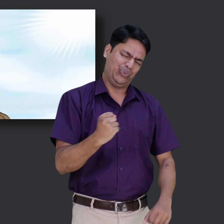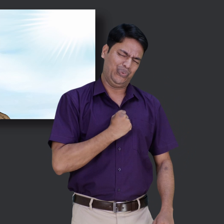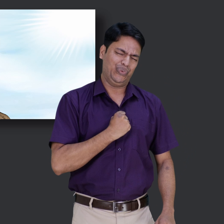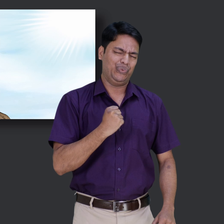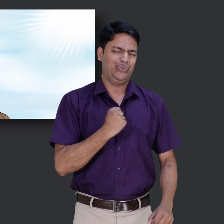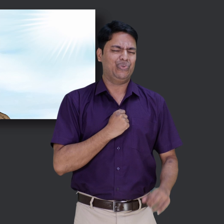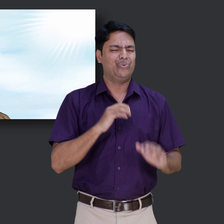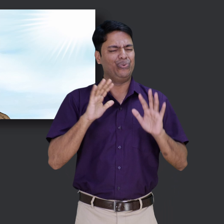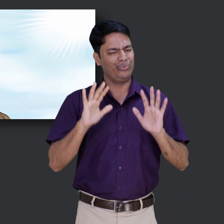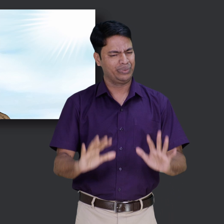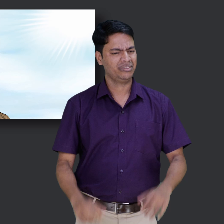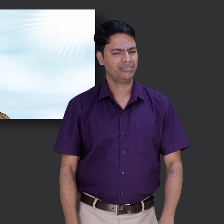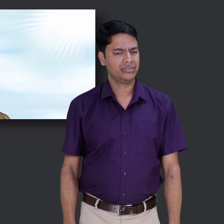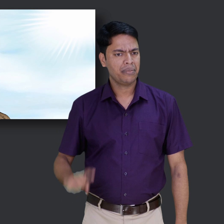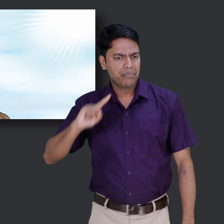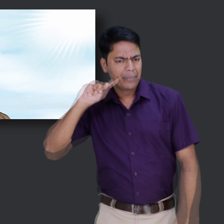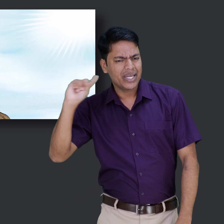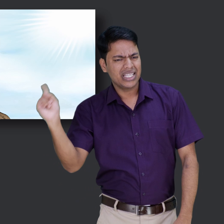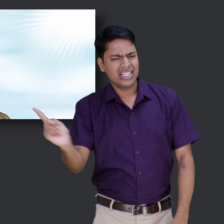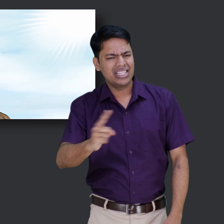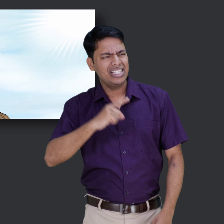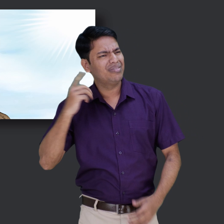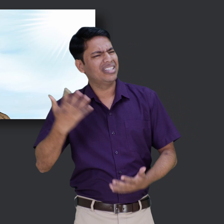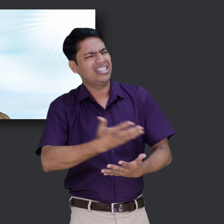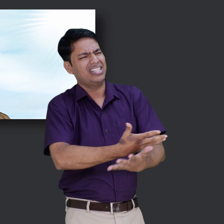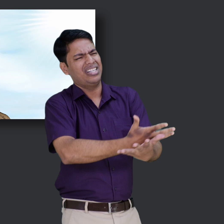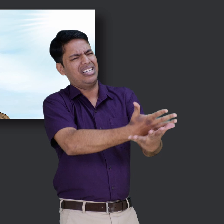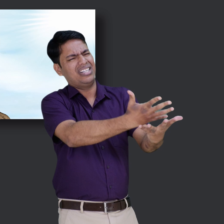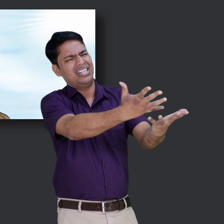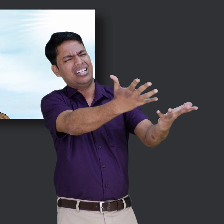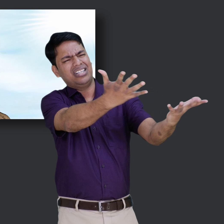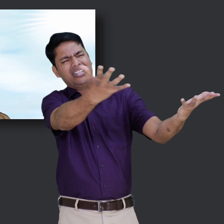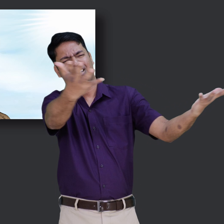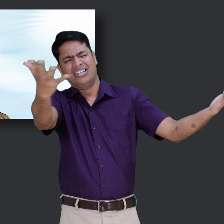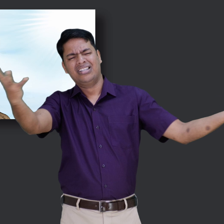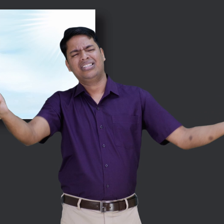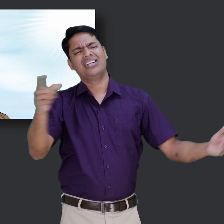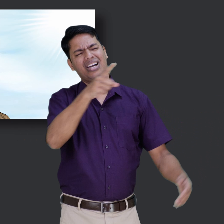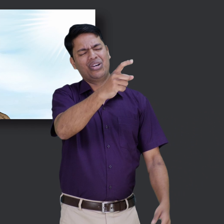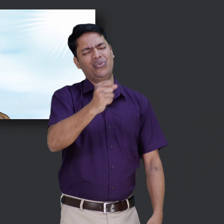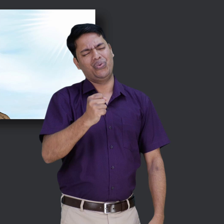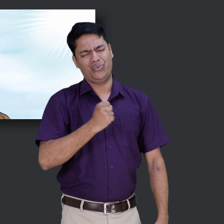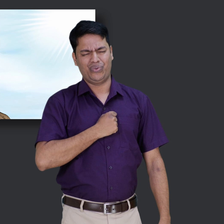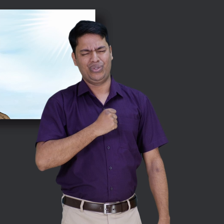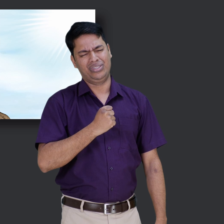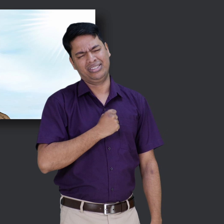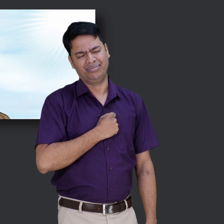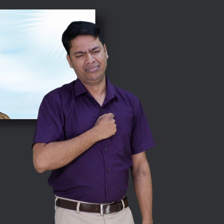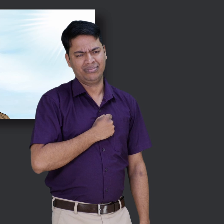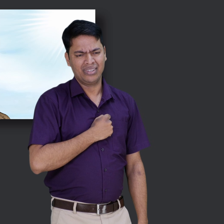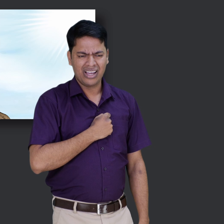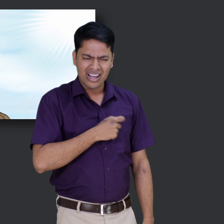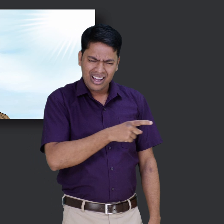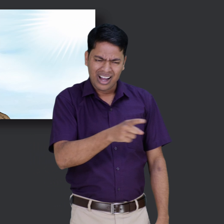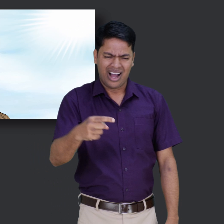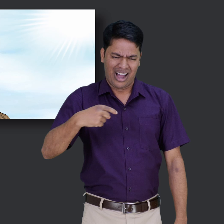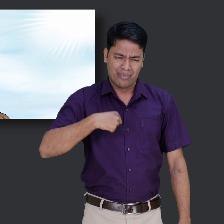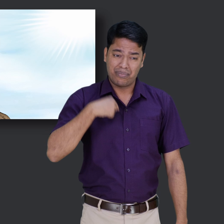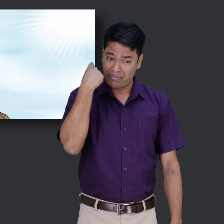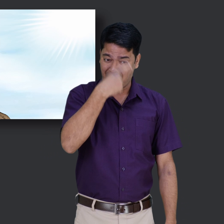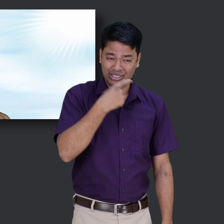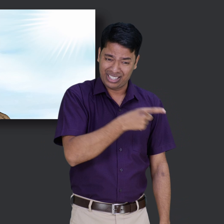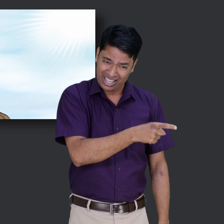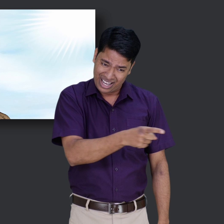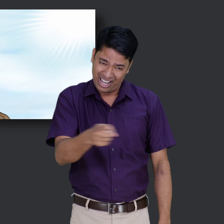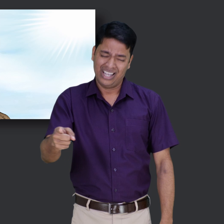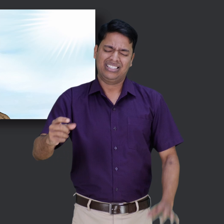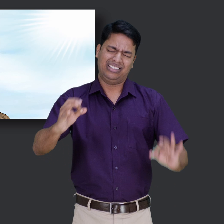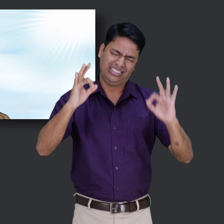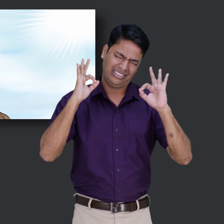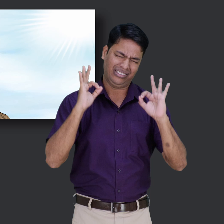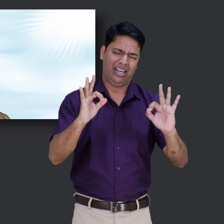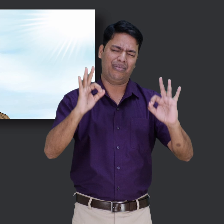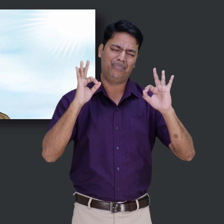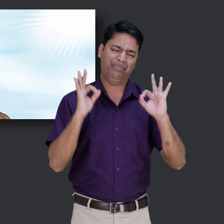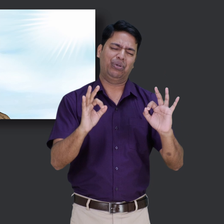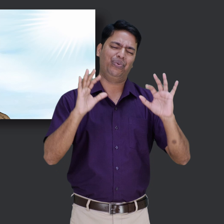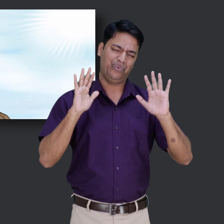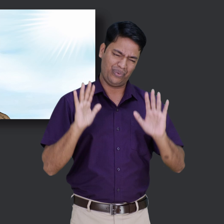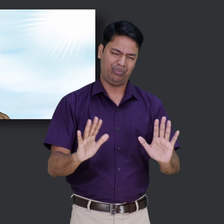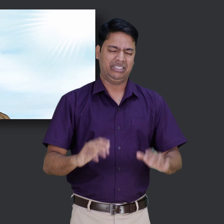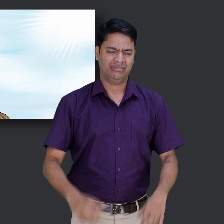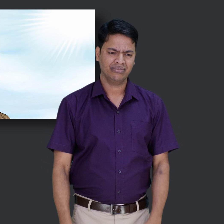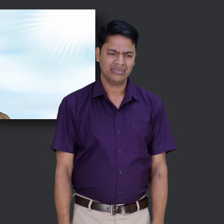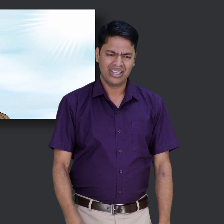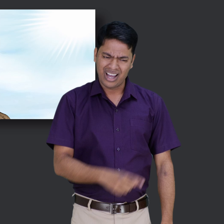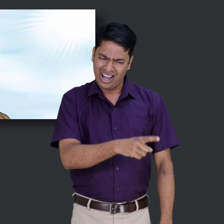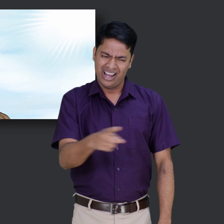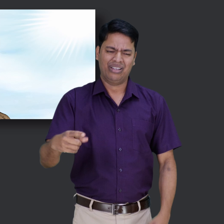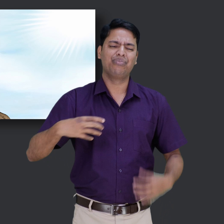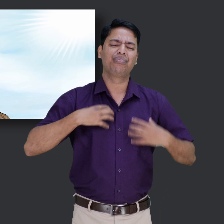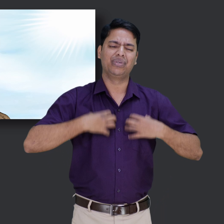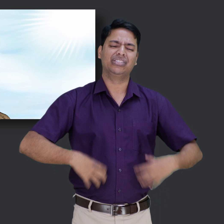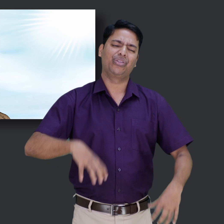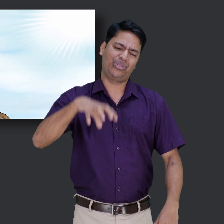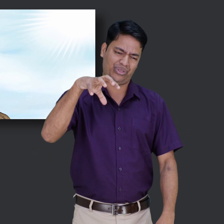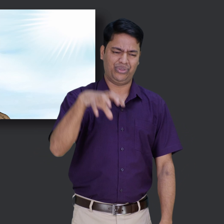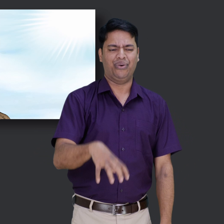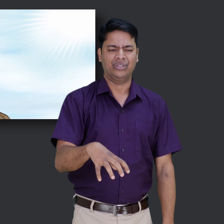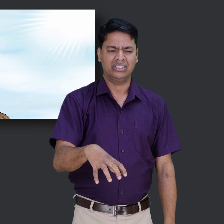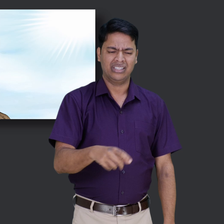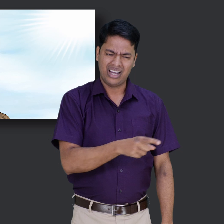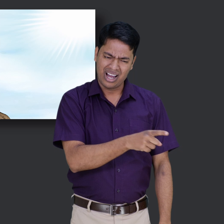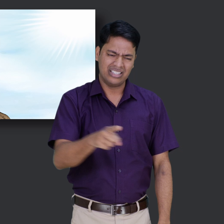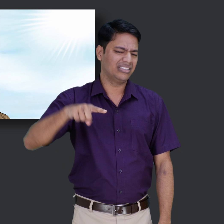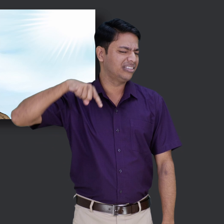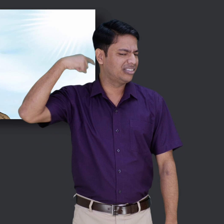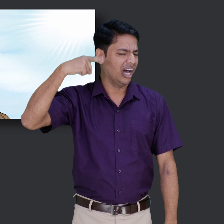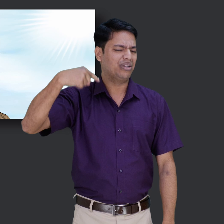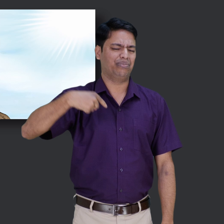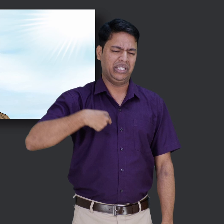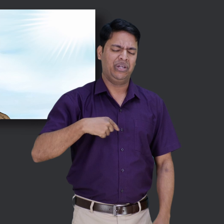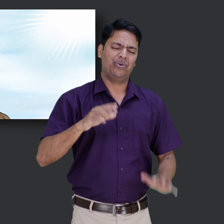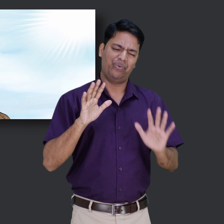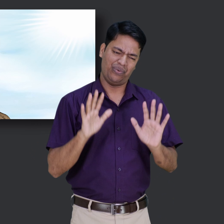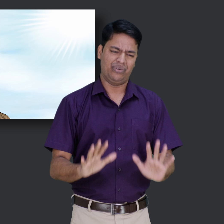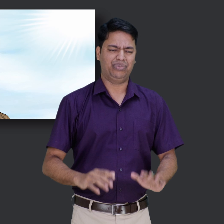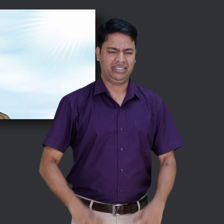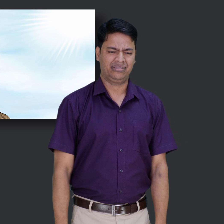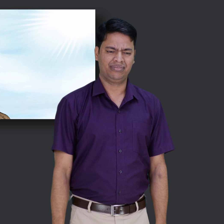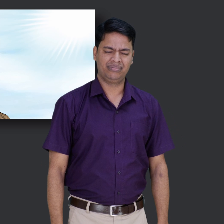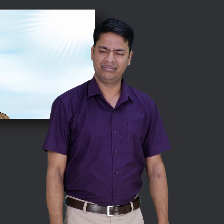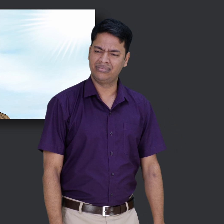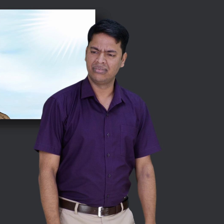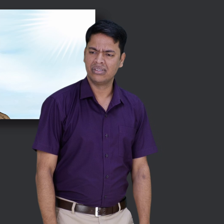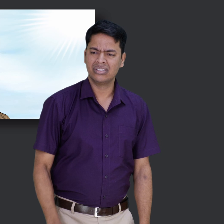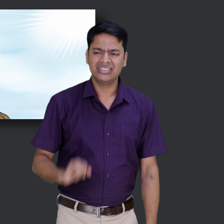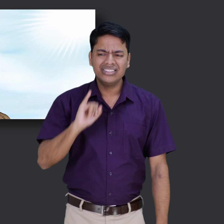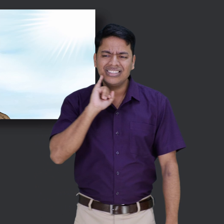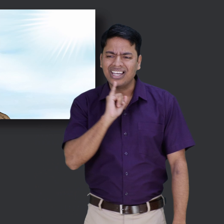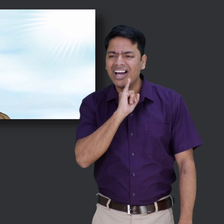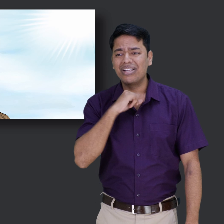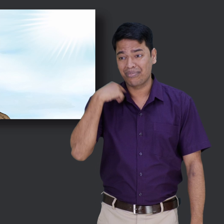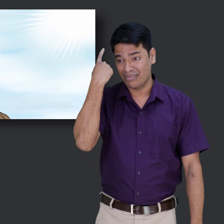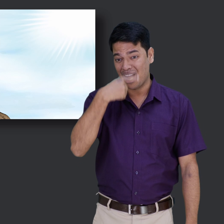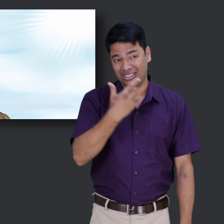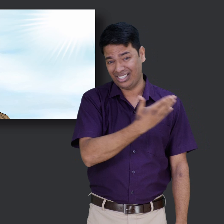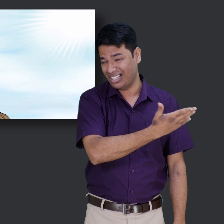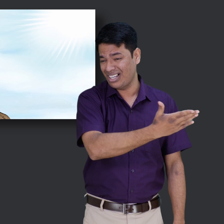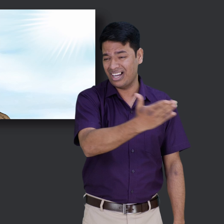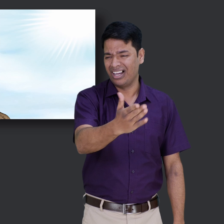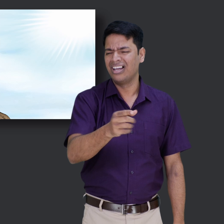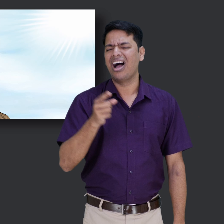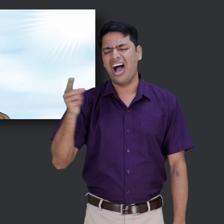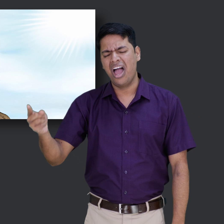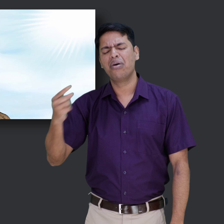And unto Me you shall be a kingdom of priests and a holy nation.’